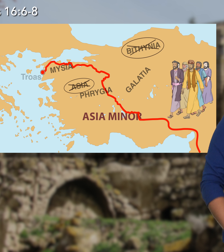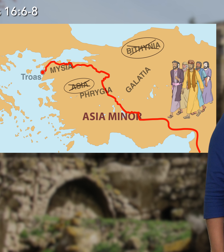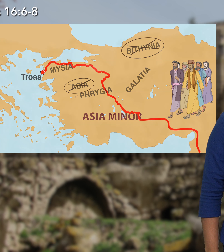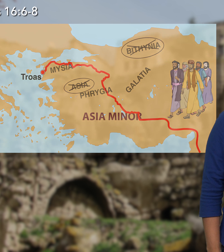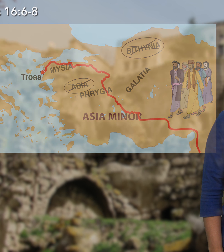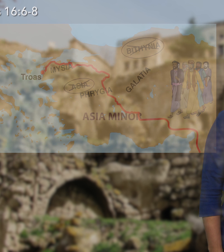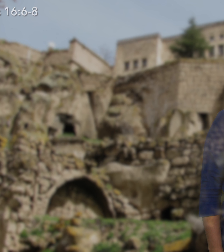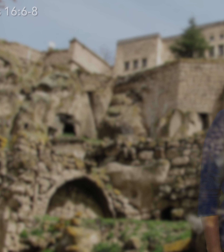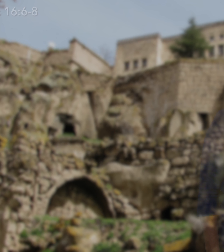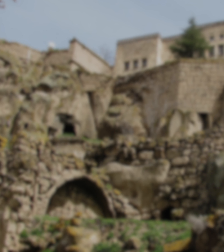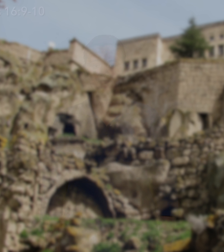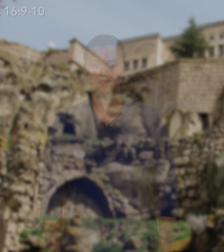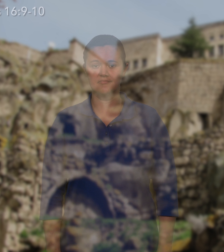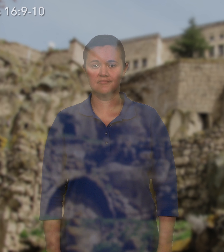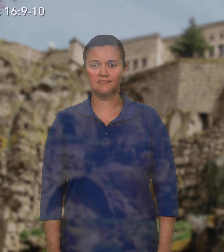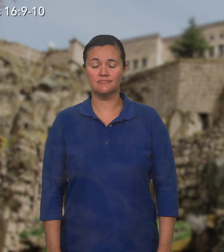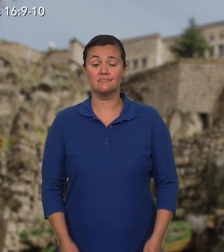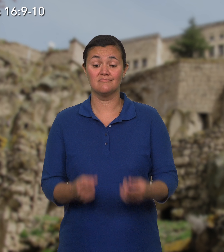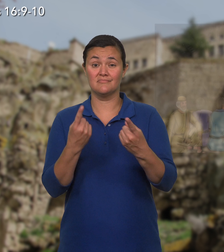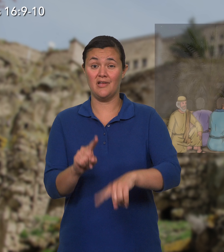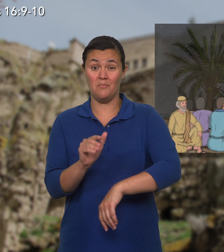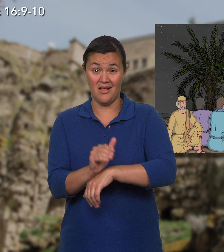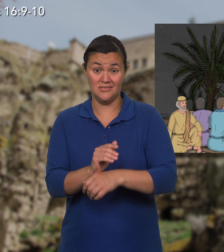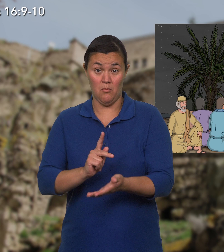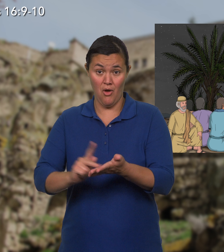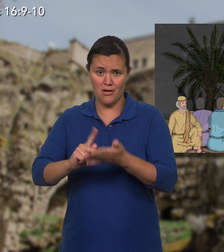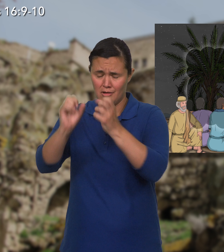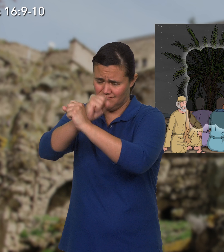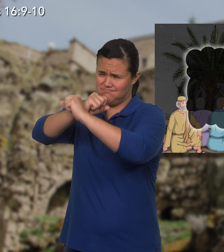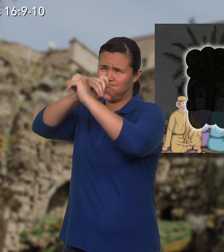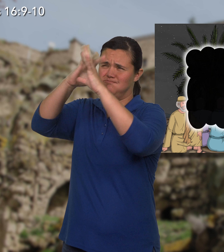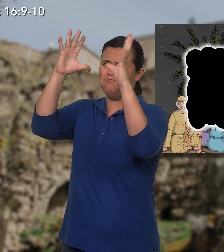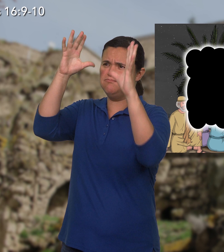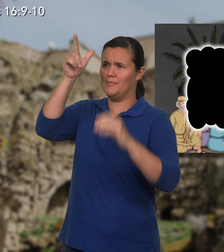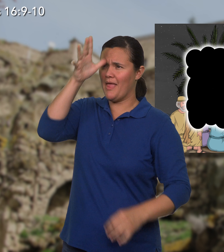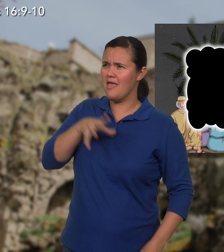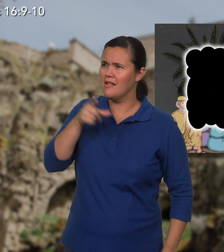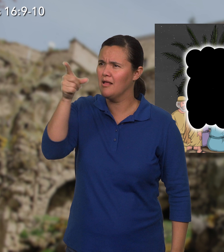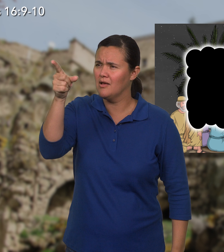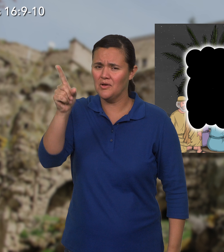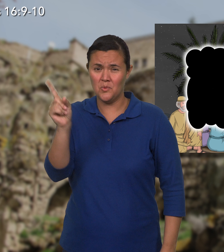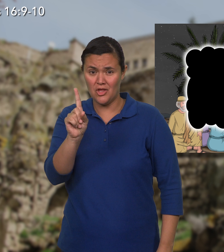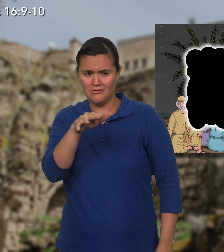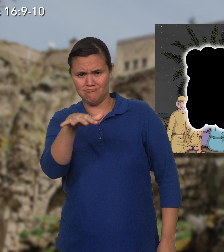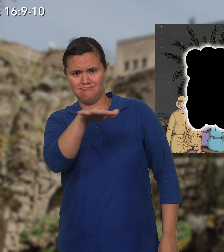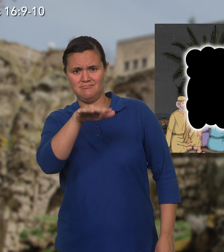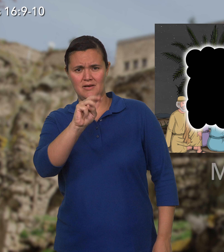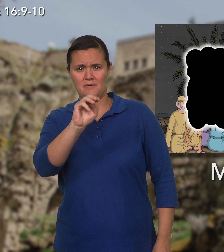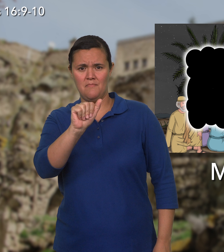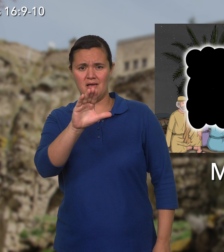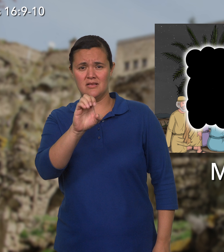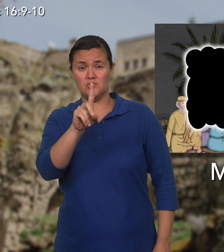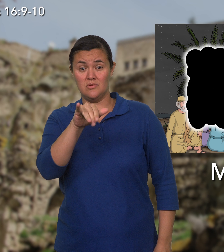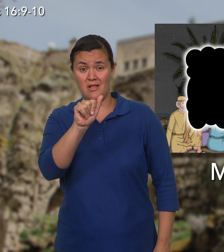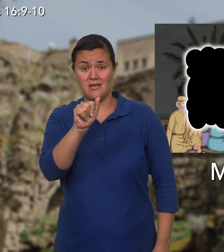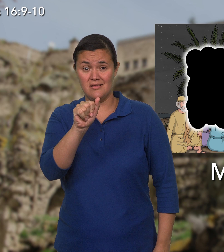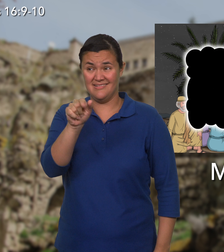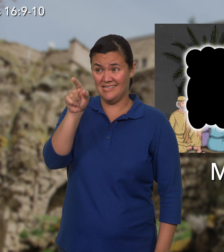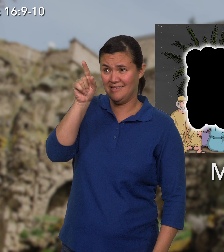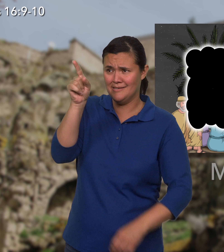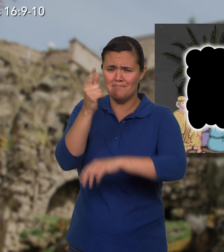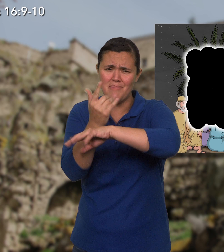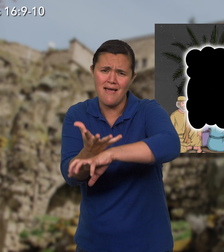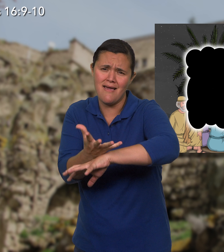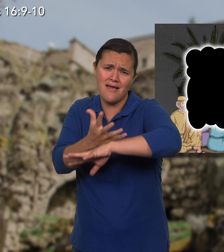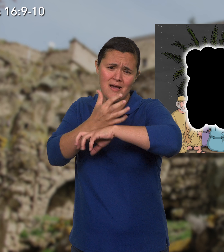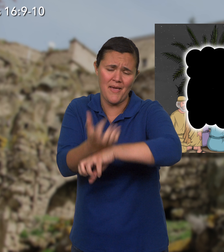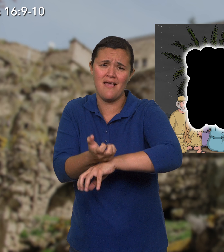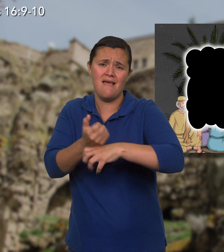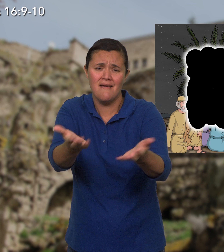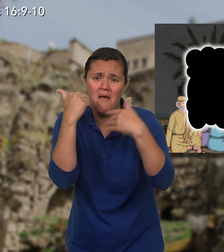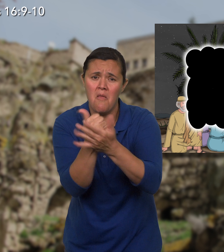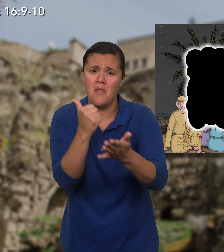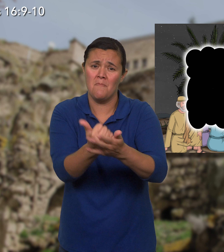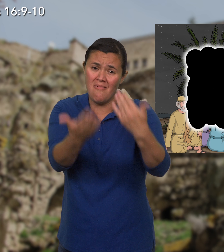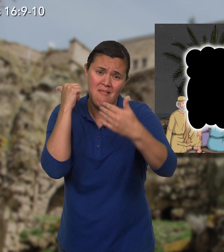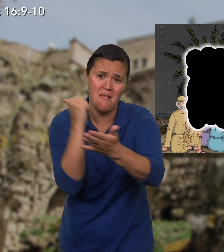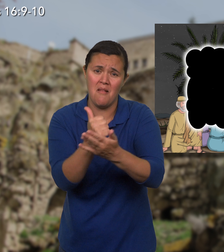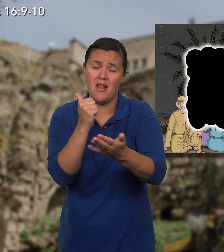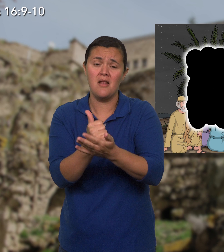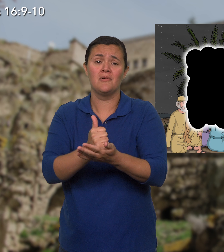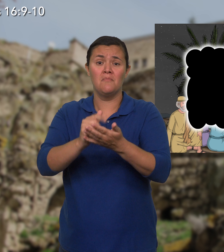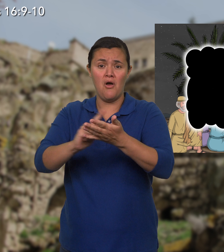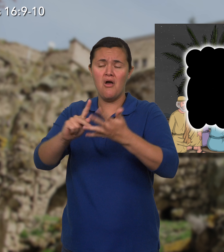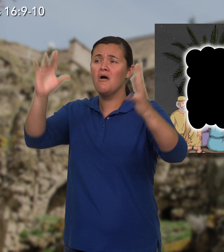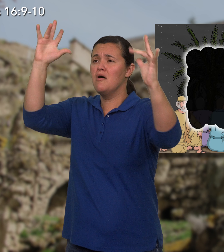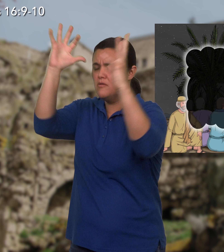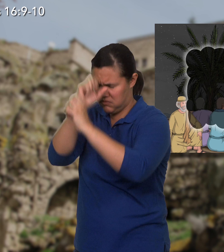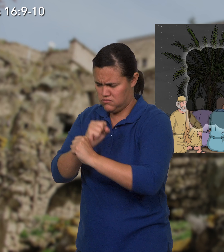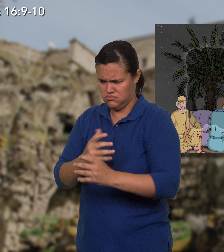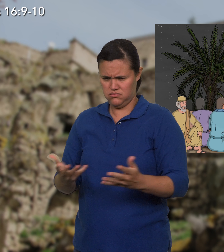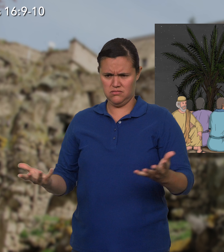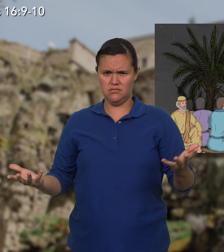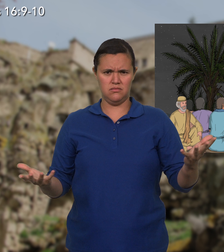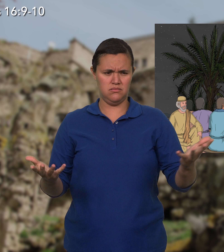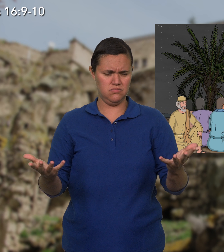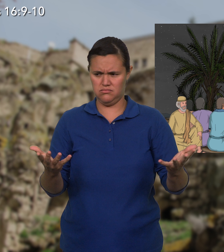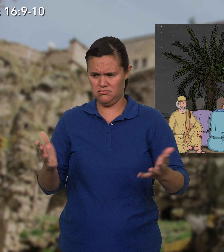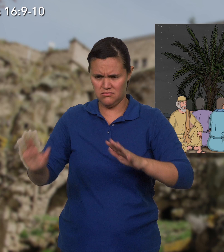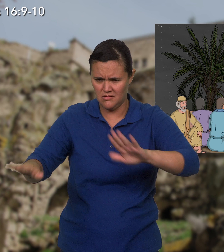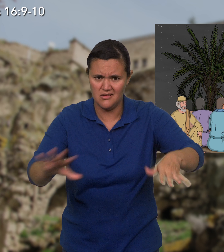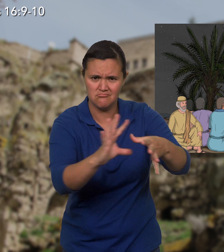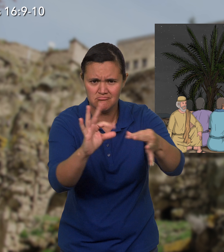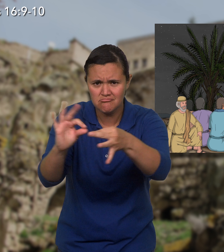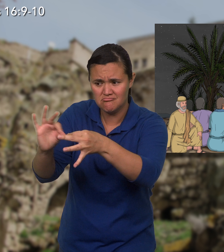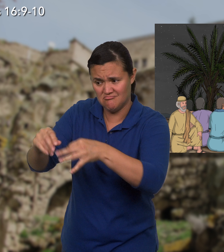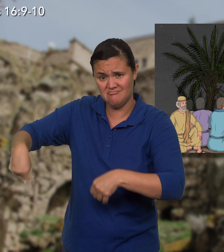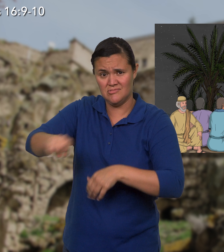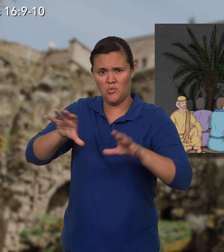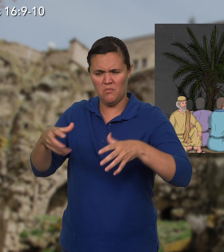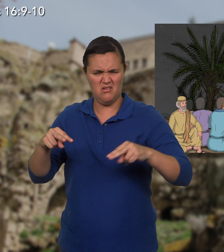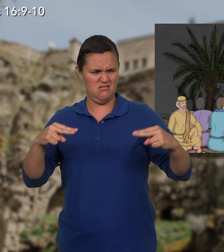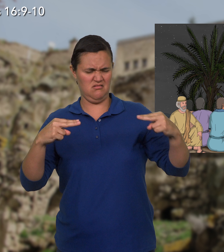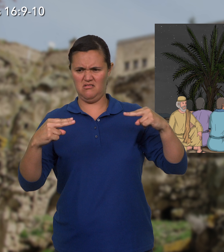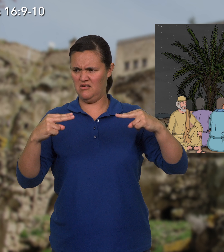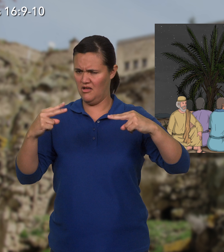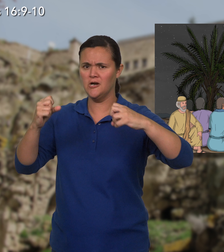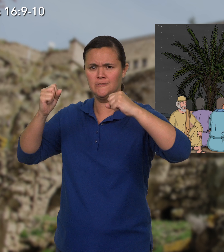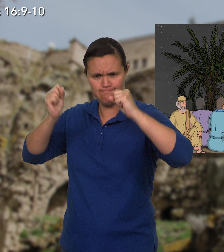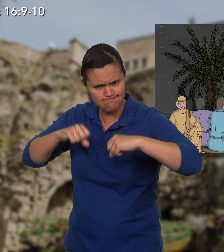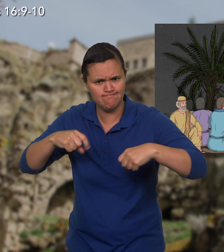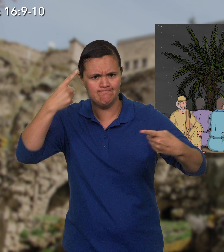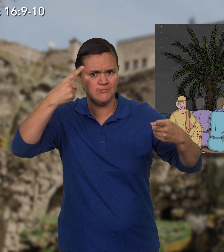During the night, Paul had a vision of a man of Macedonia standing and pleading with him, “Come over to Macedonia and help us.”